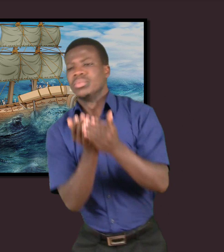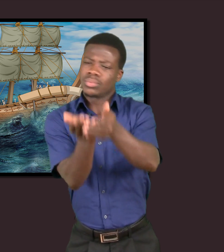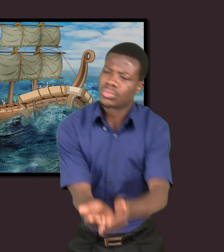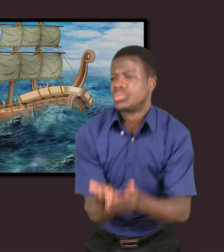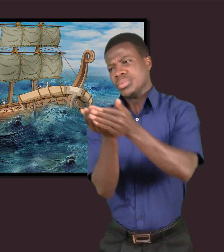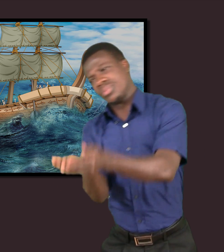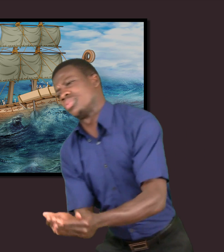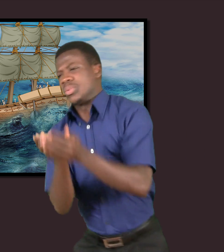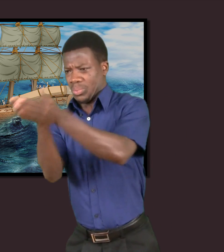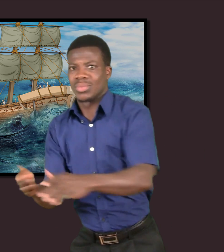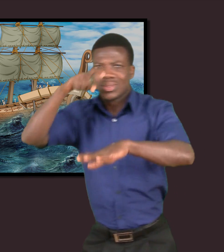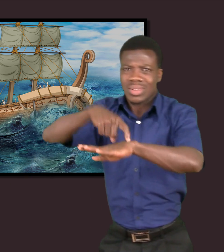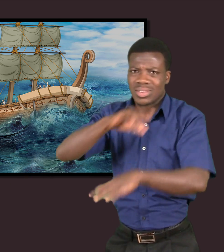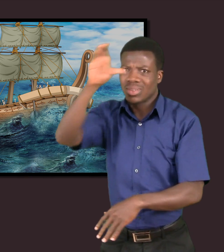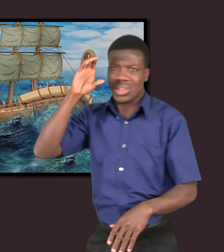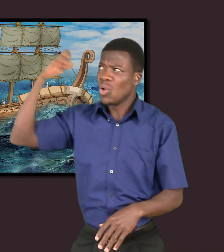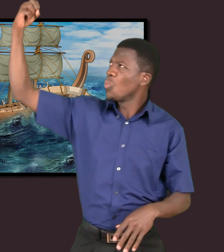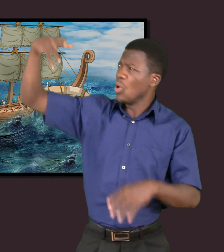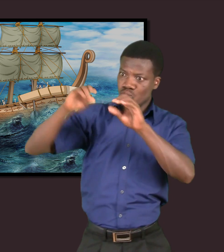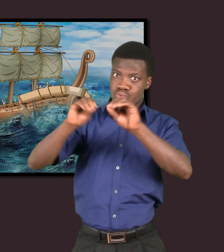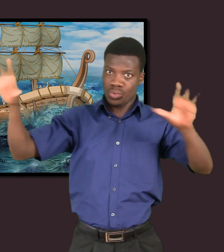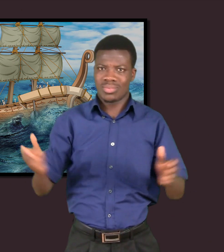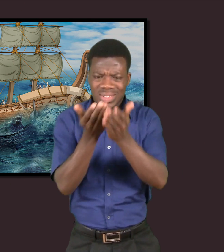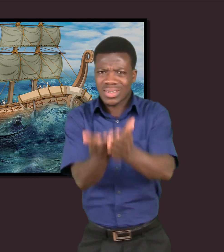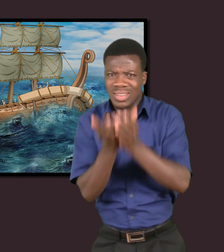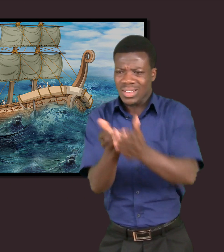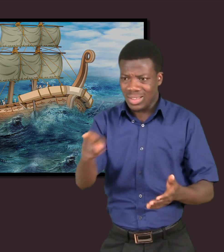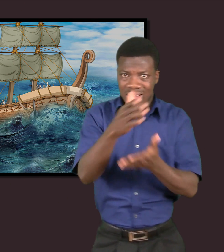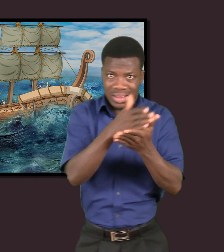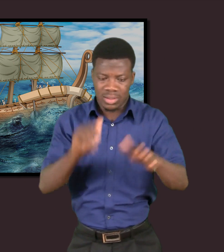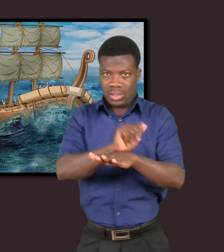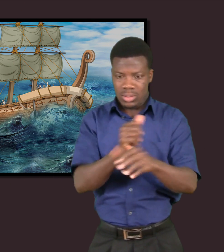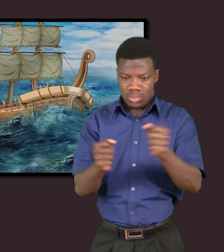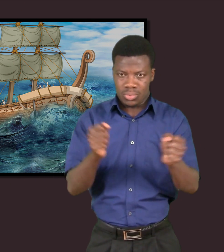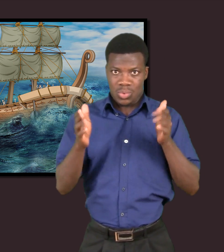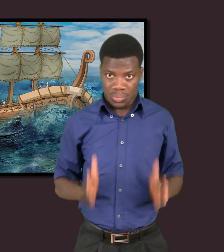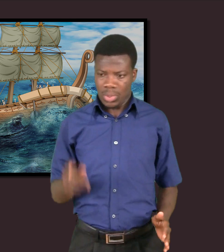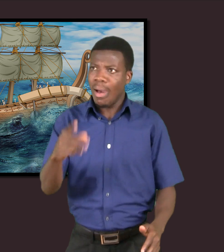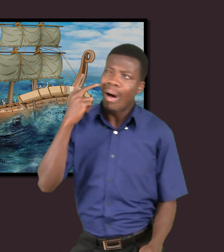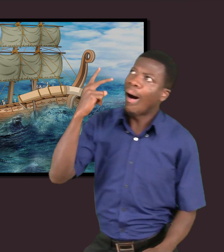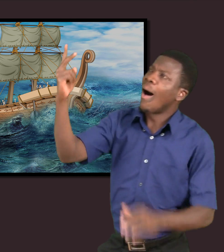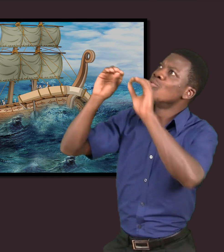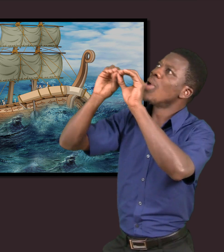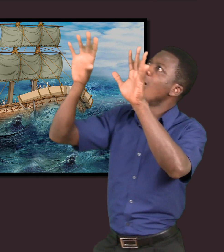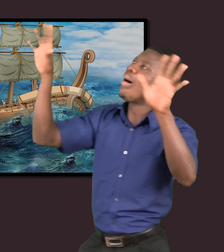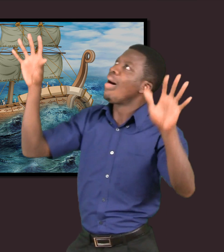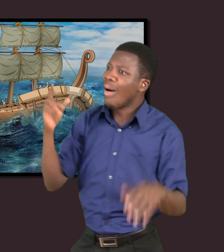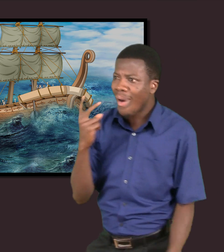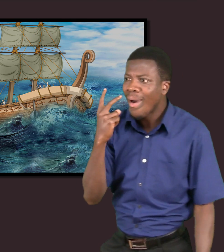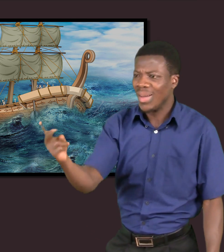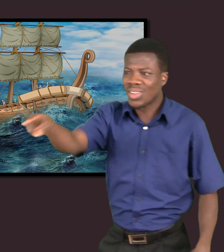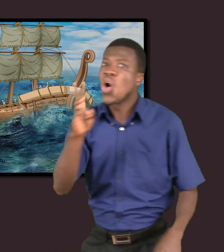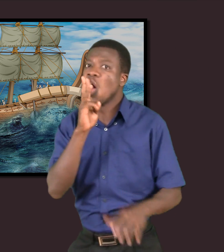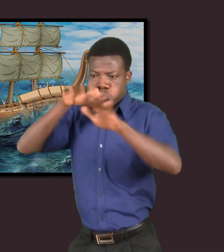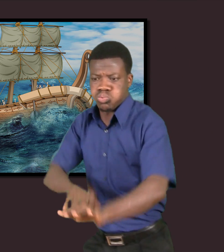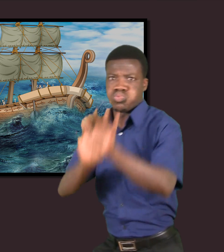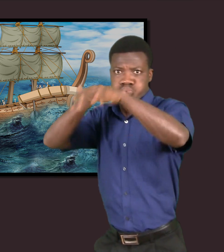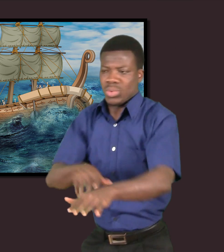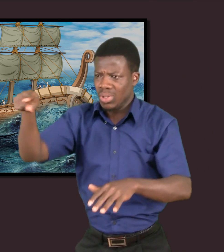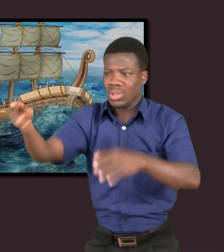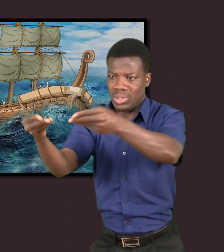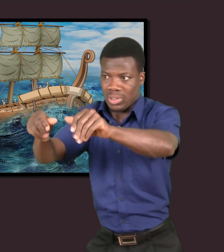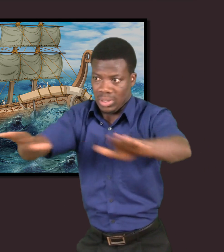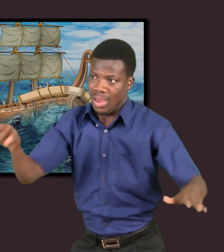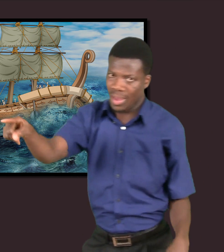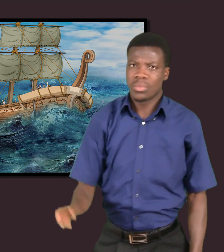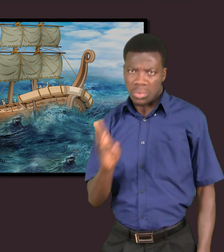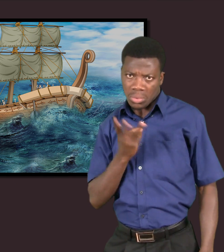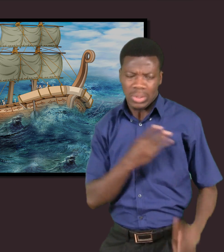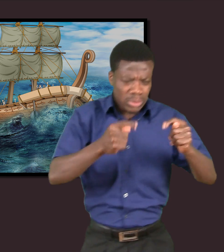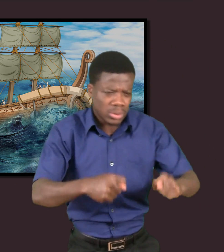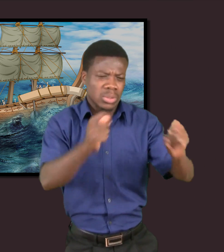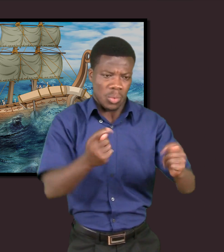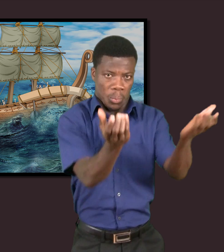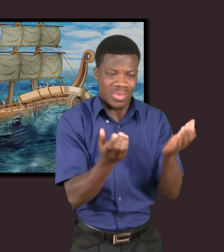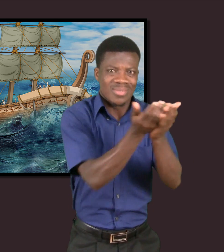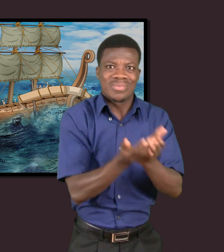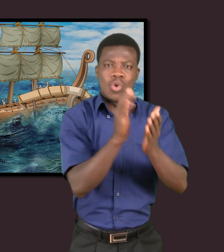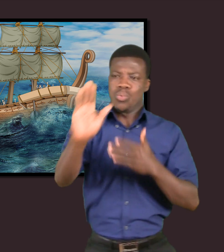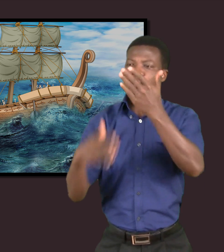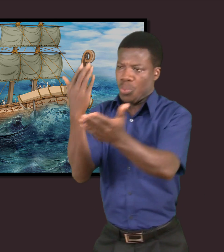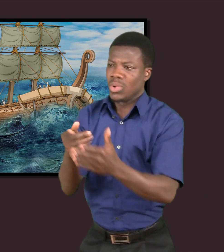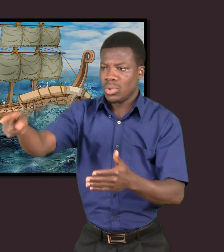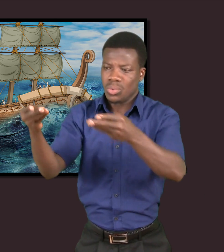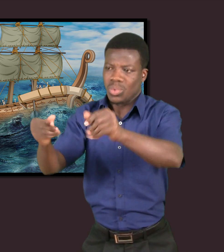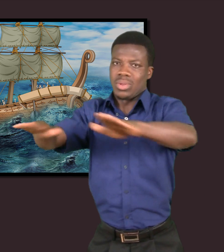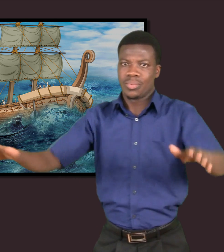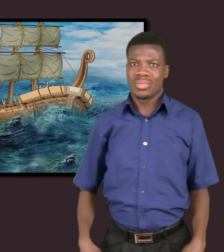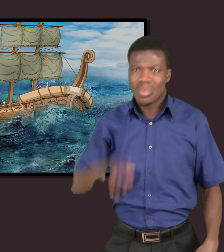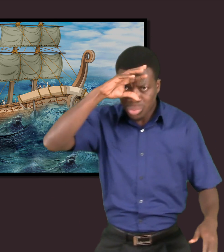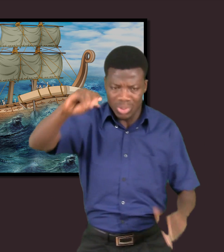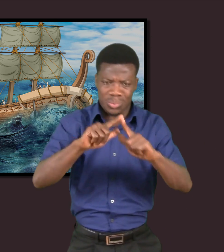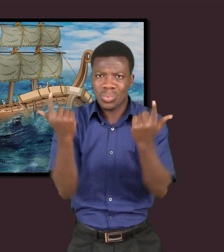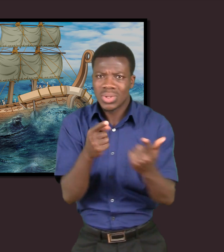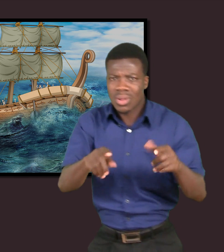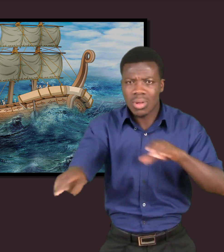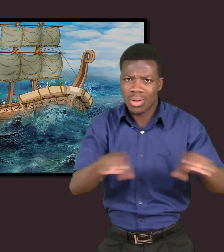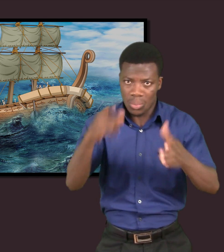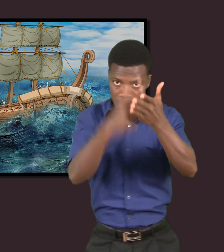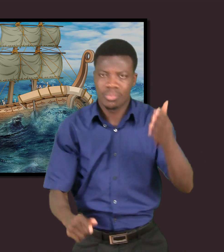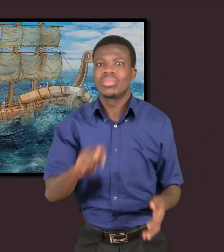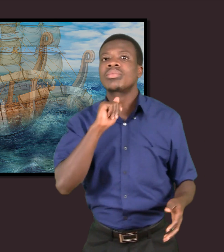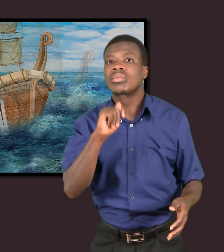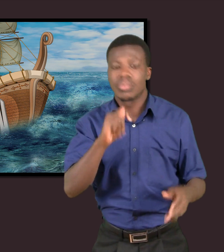When daylight came, they did not recognize the land, but they sighted a bay with a sandy beach, where they decided to run the ship aground if they could.